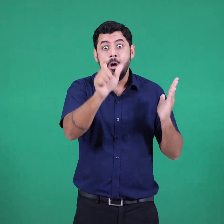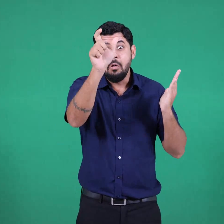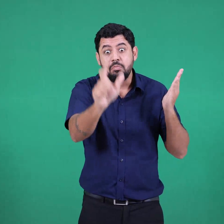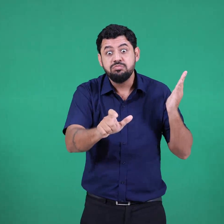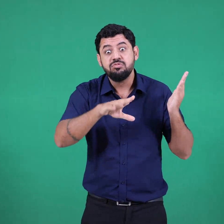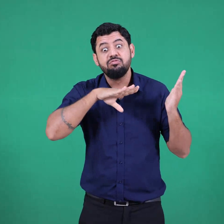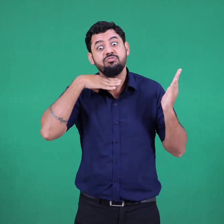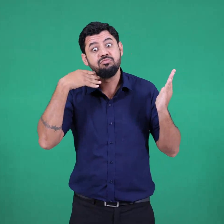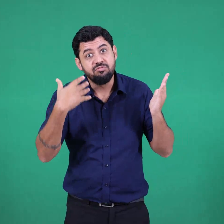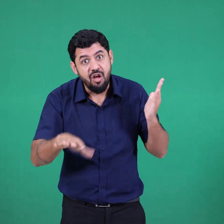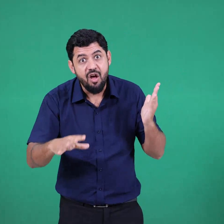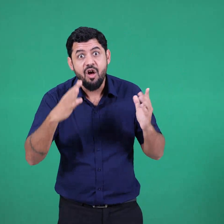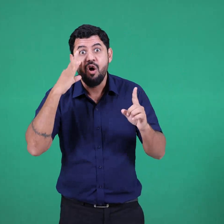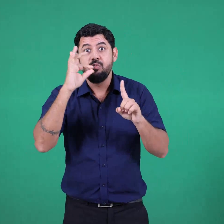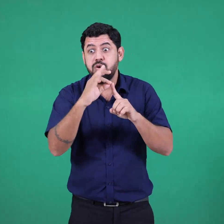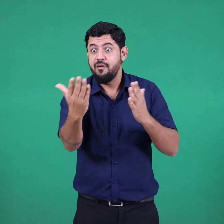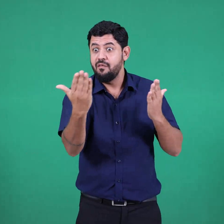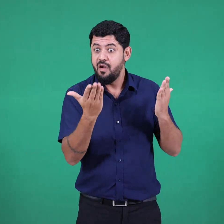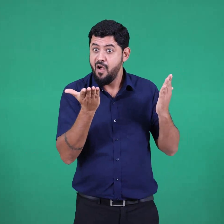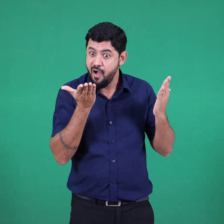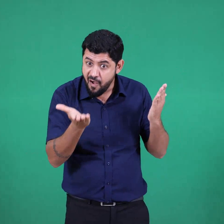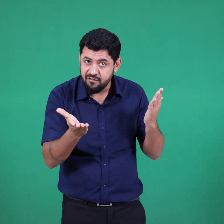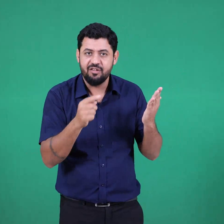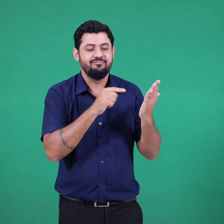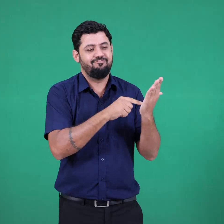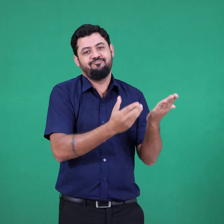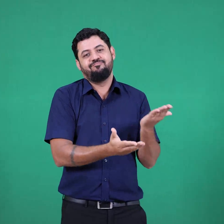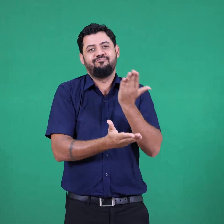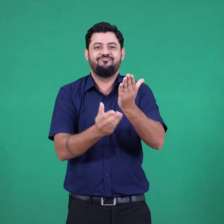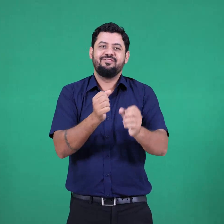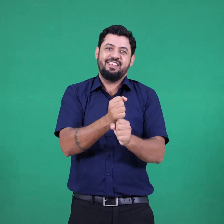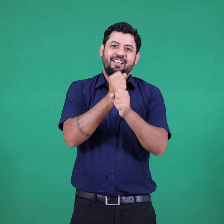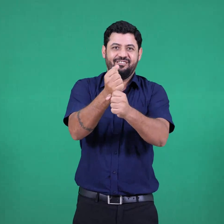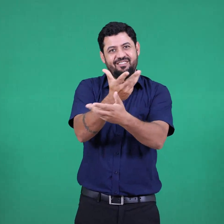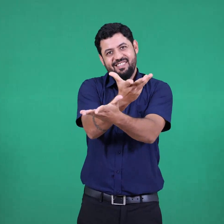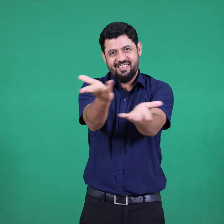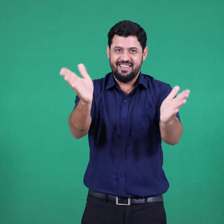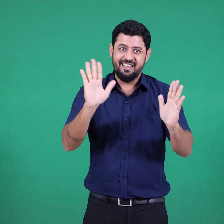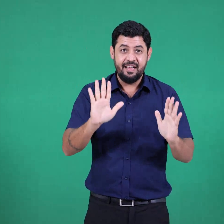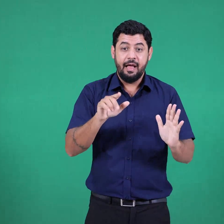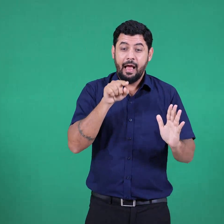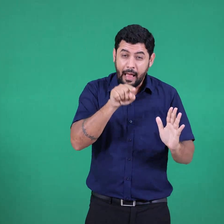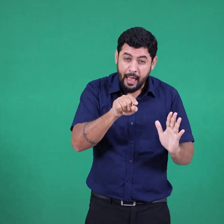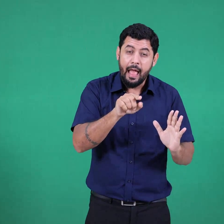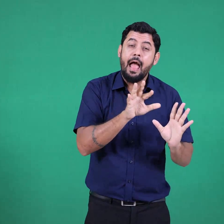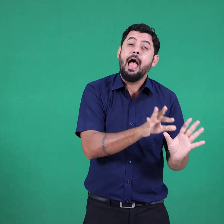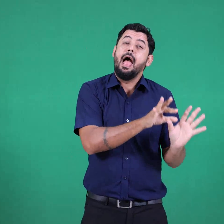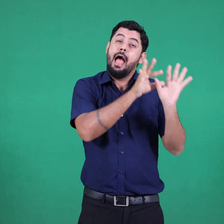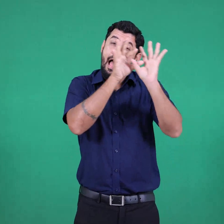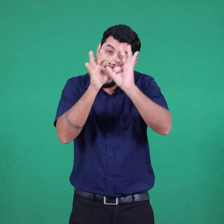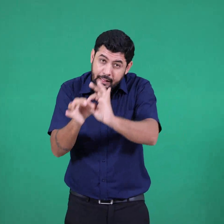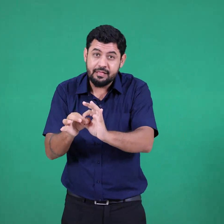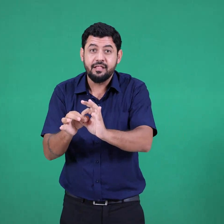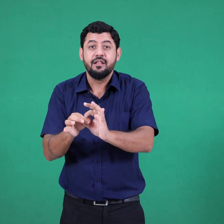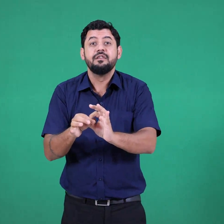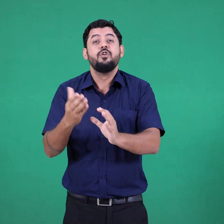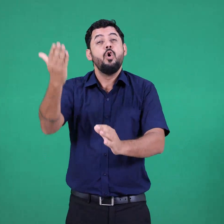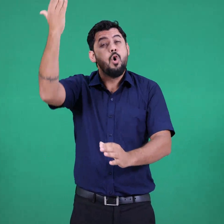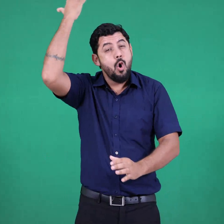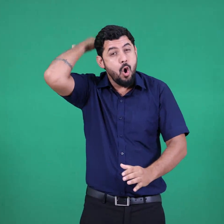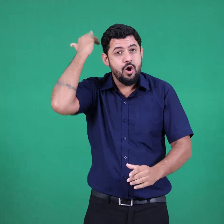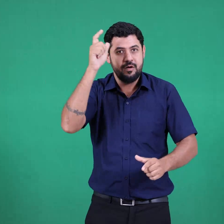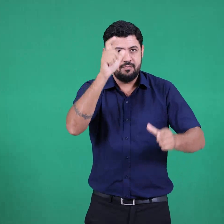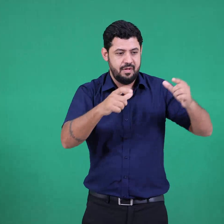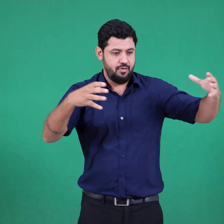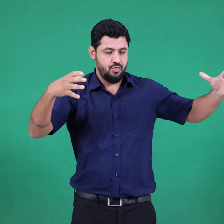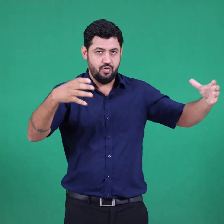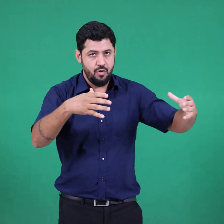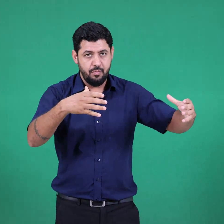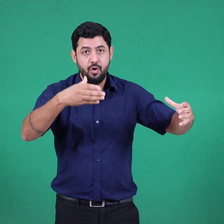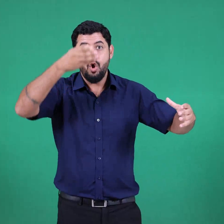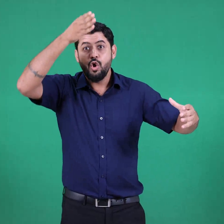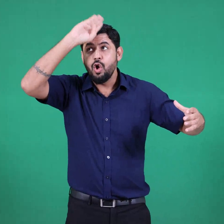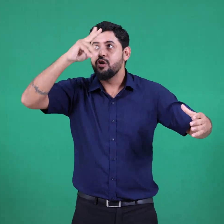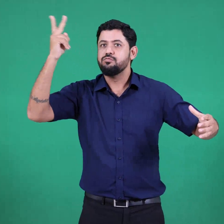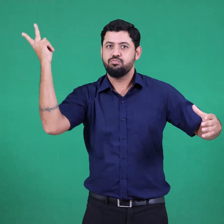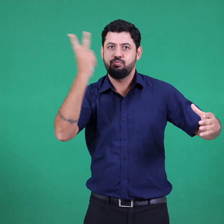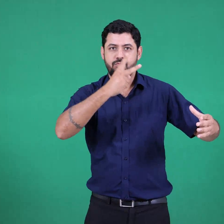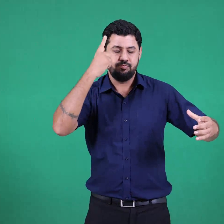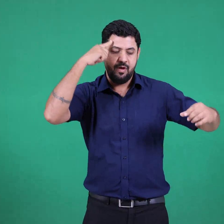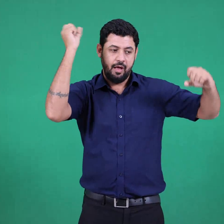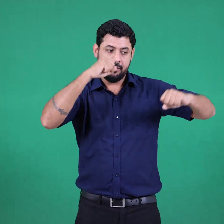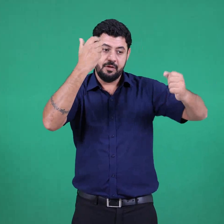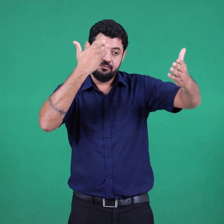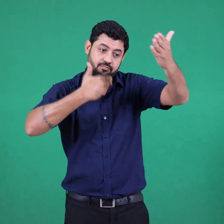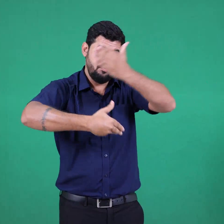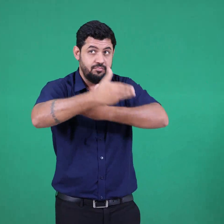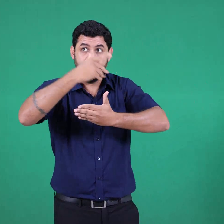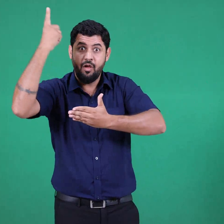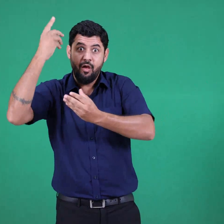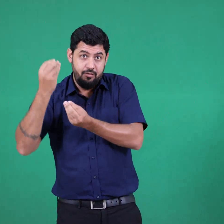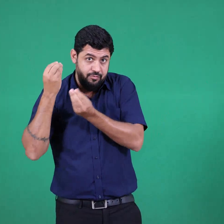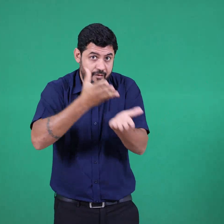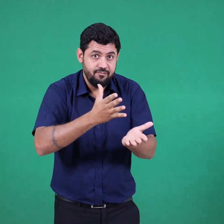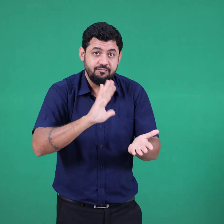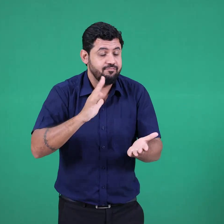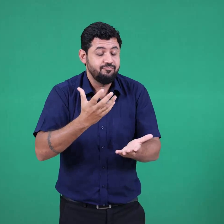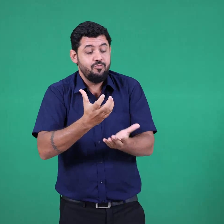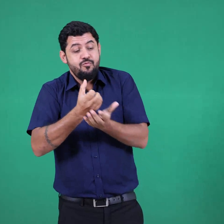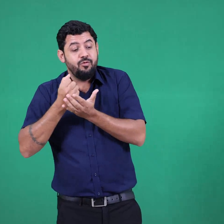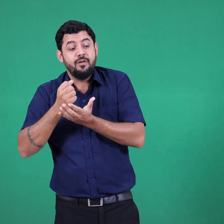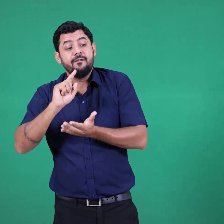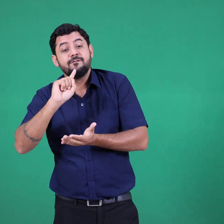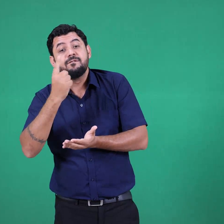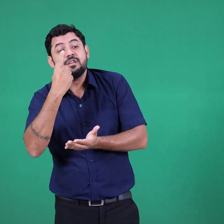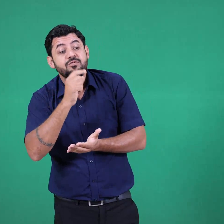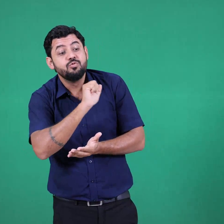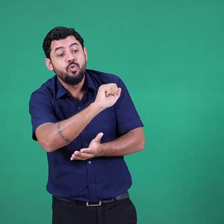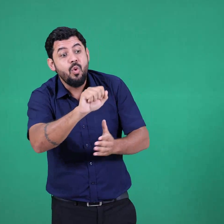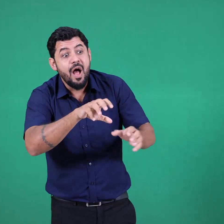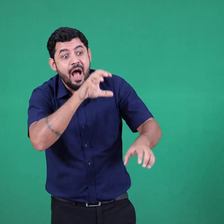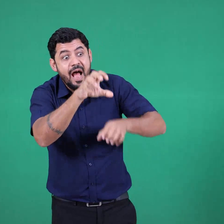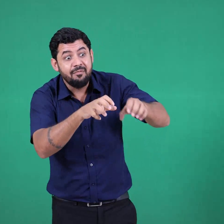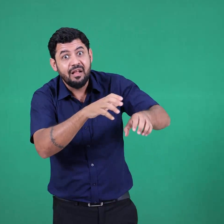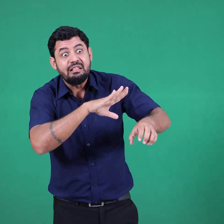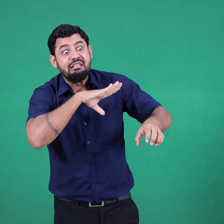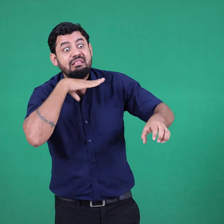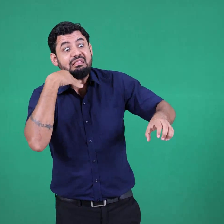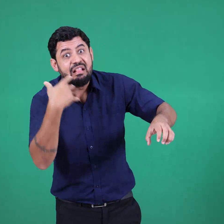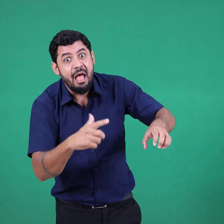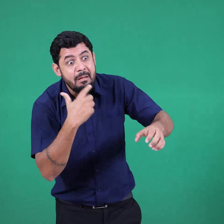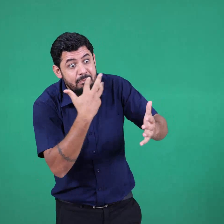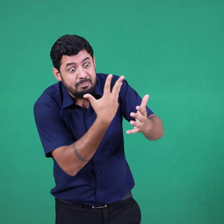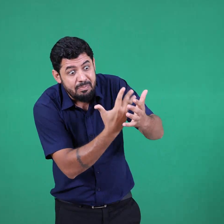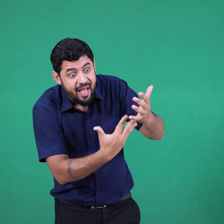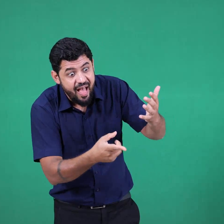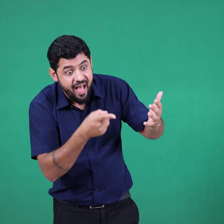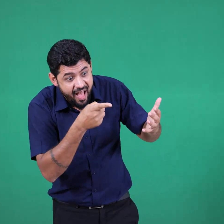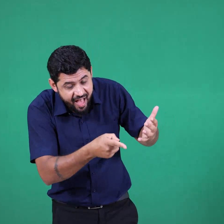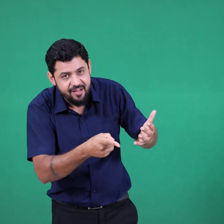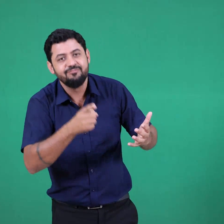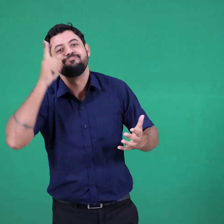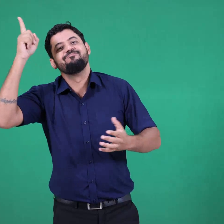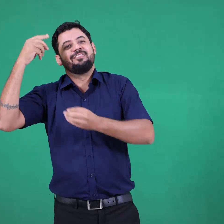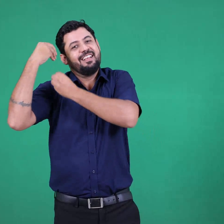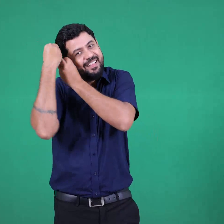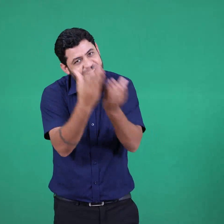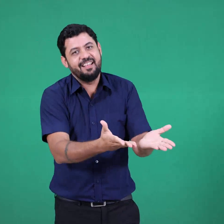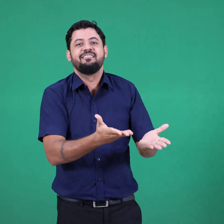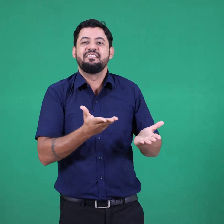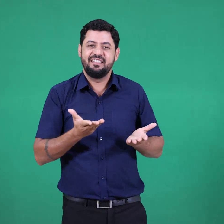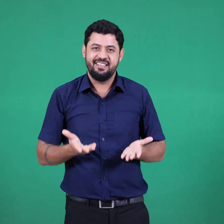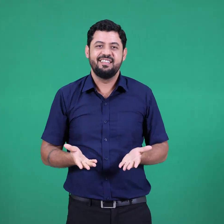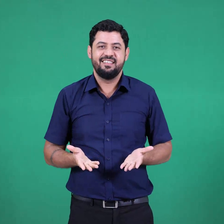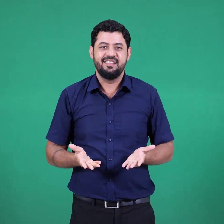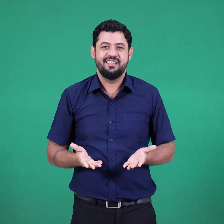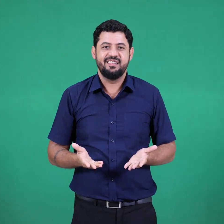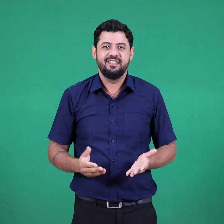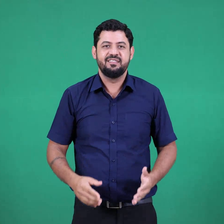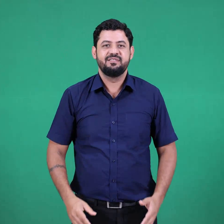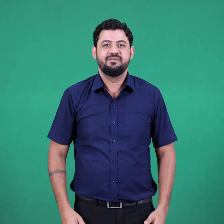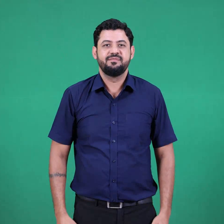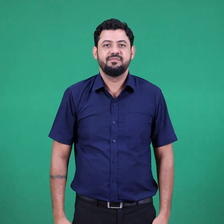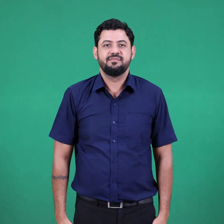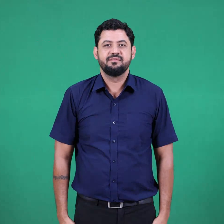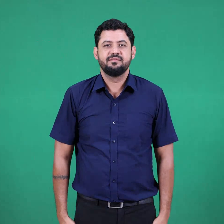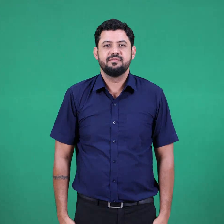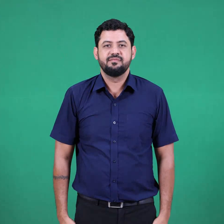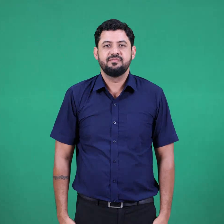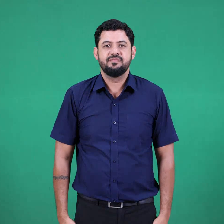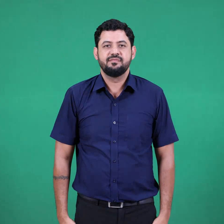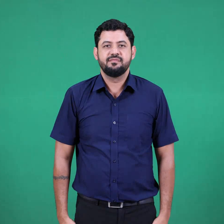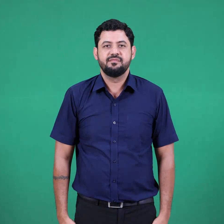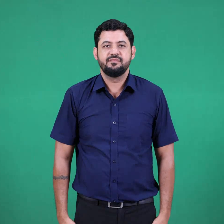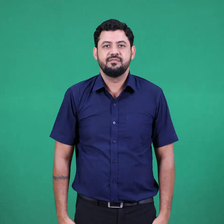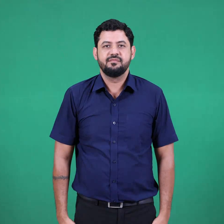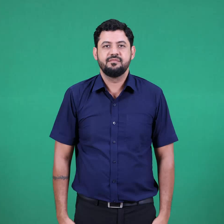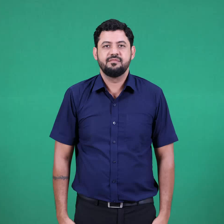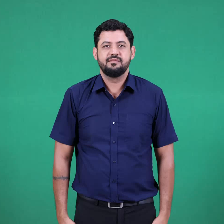it cannot be executed while he is still alive. That is why even the first covenant was not put into effect without blood.